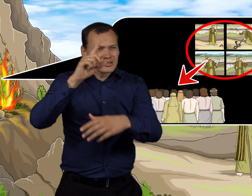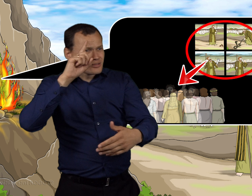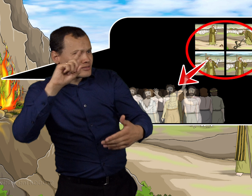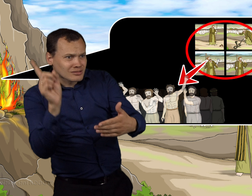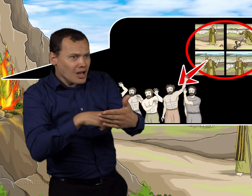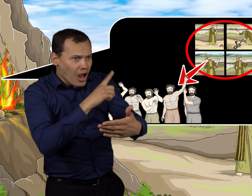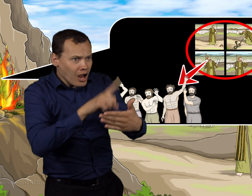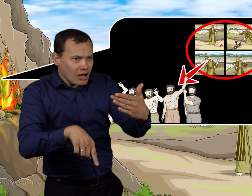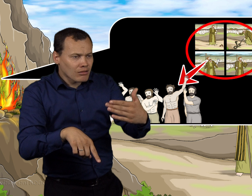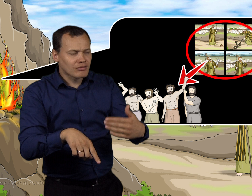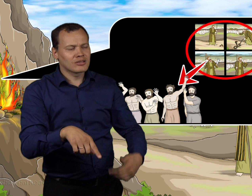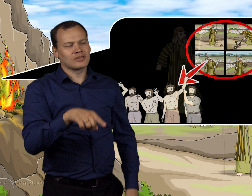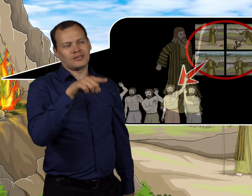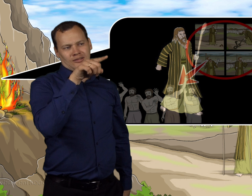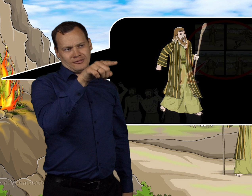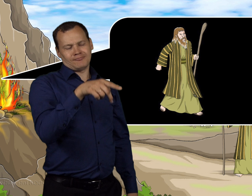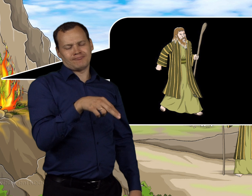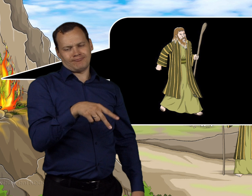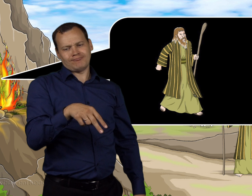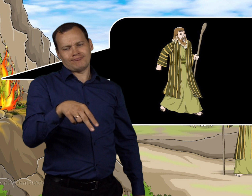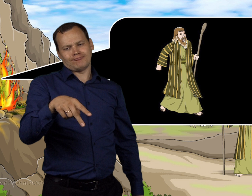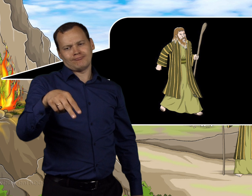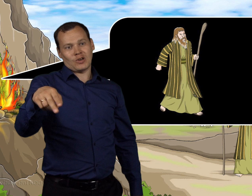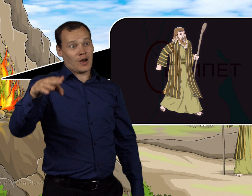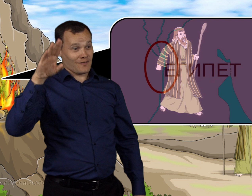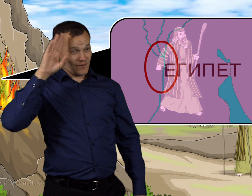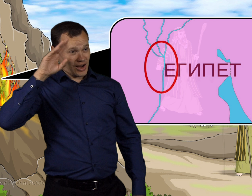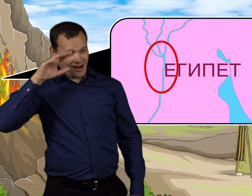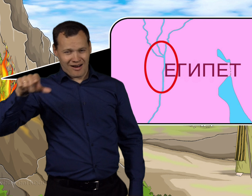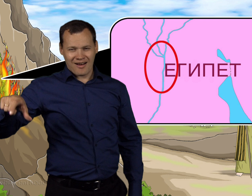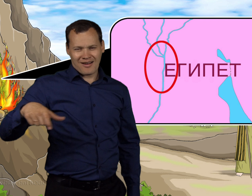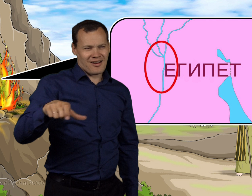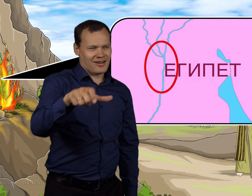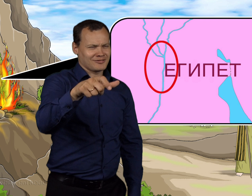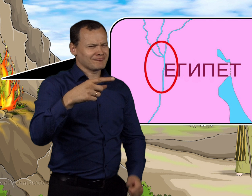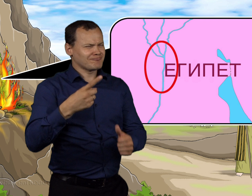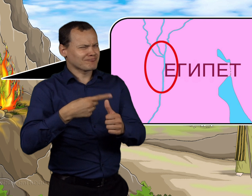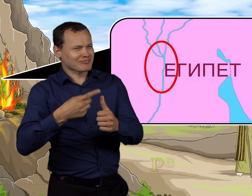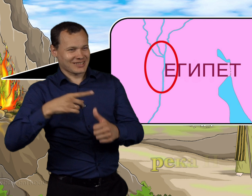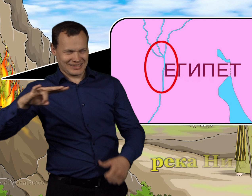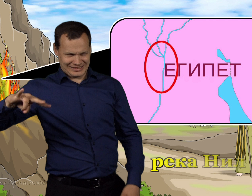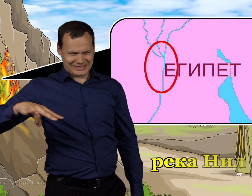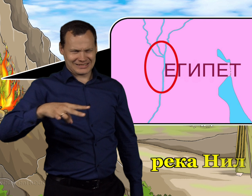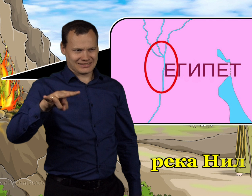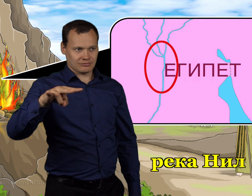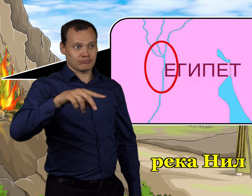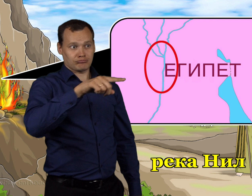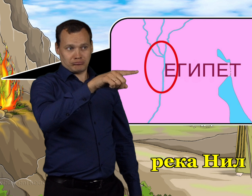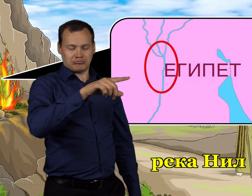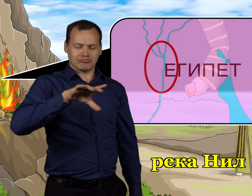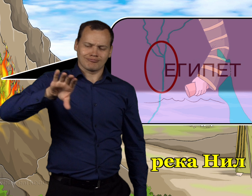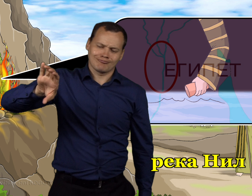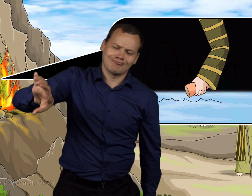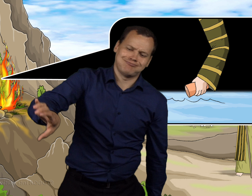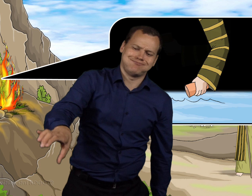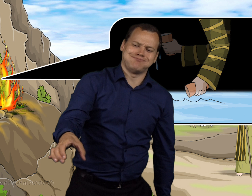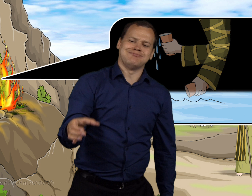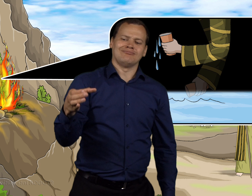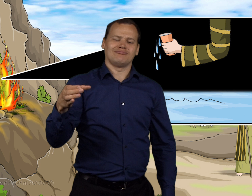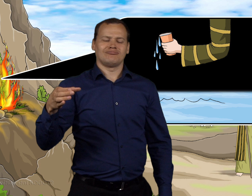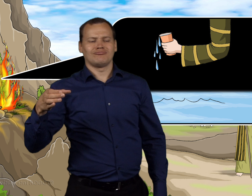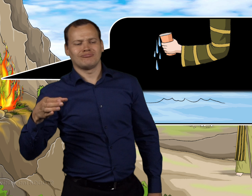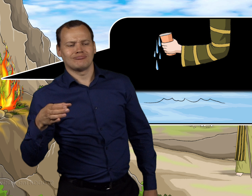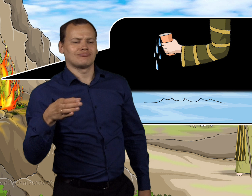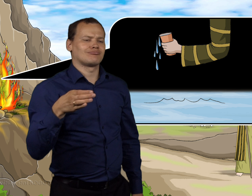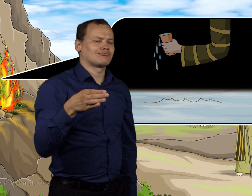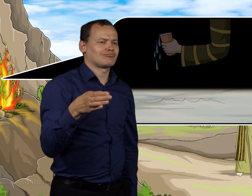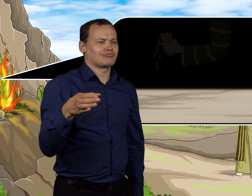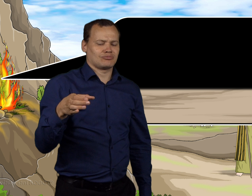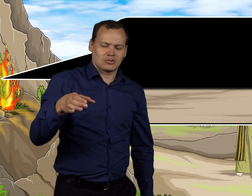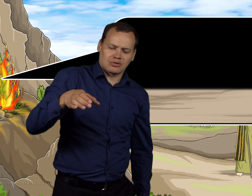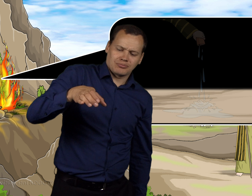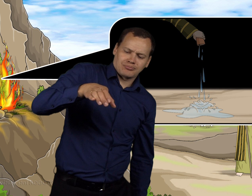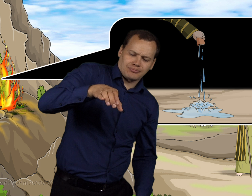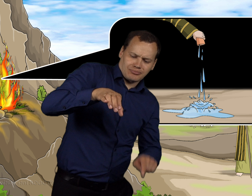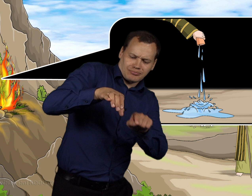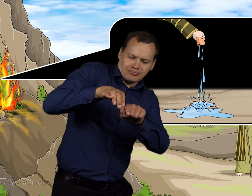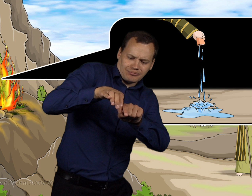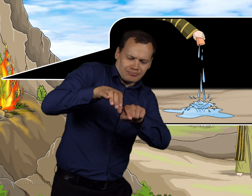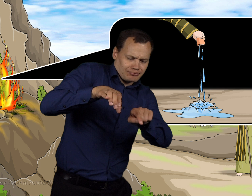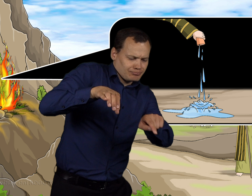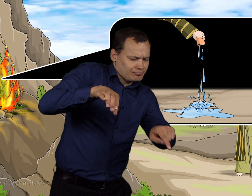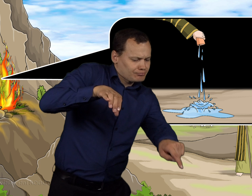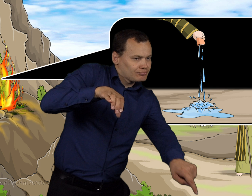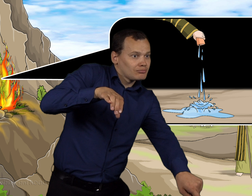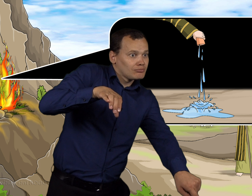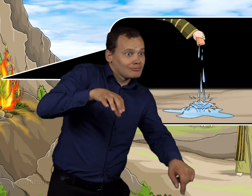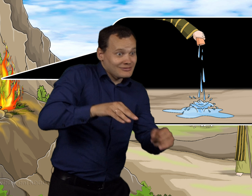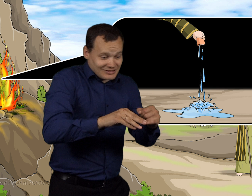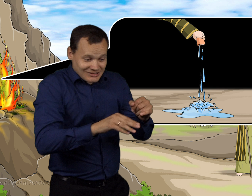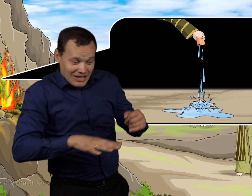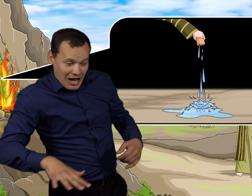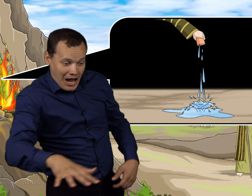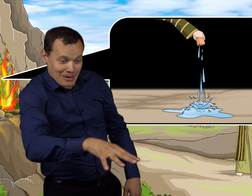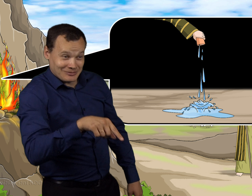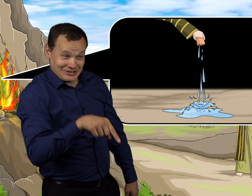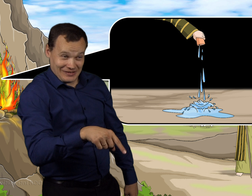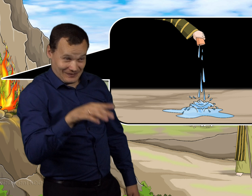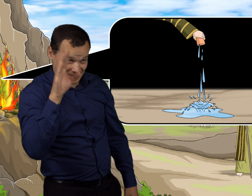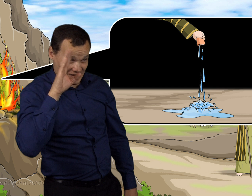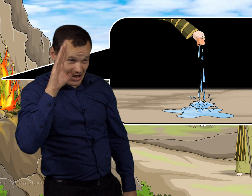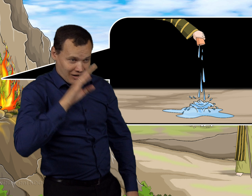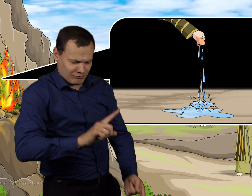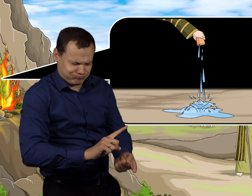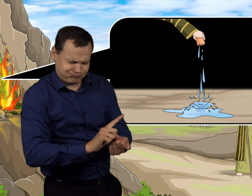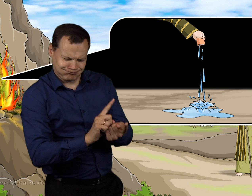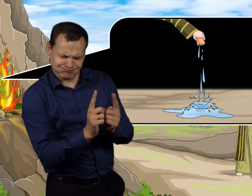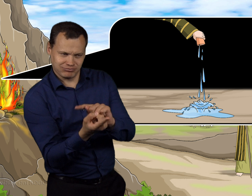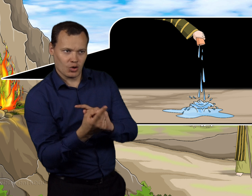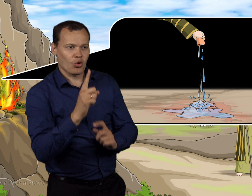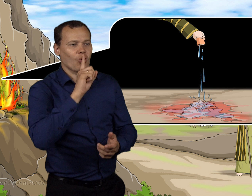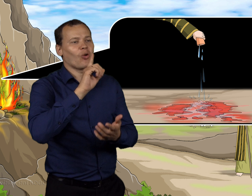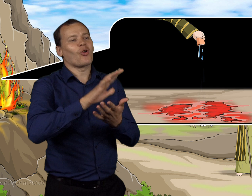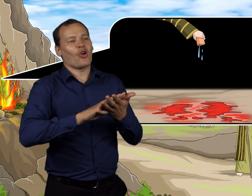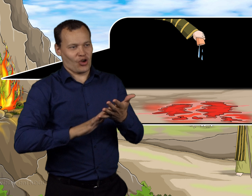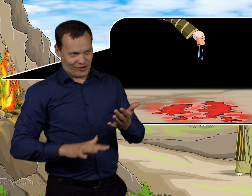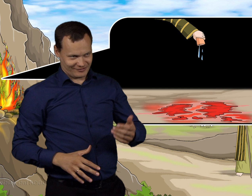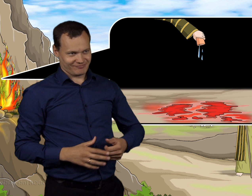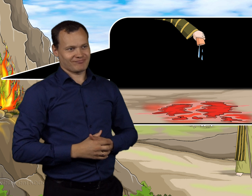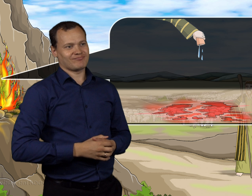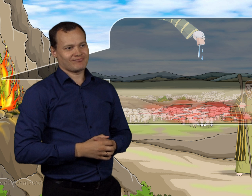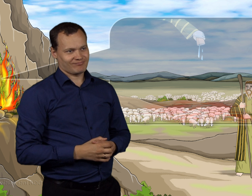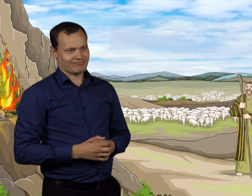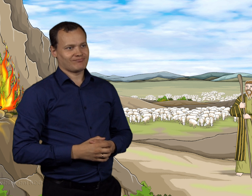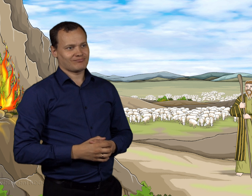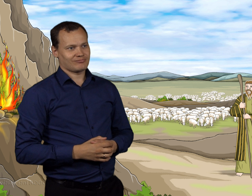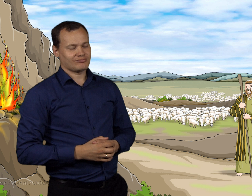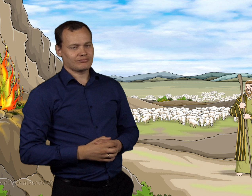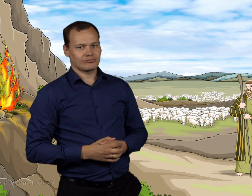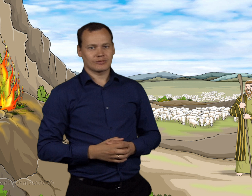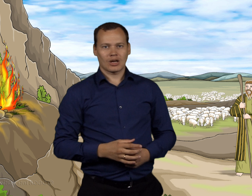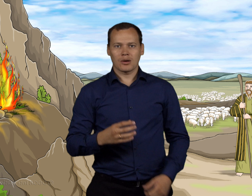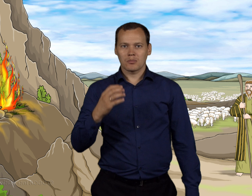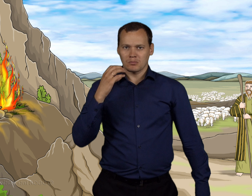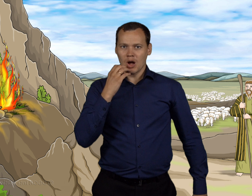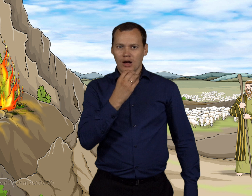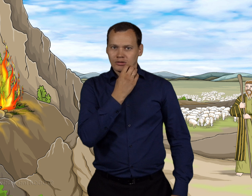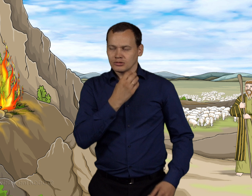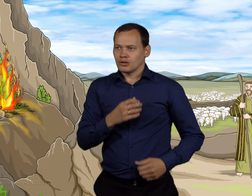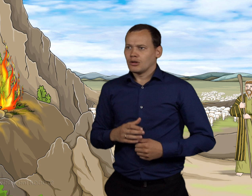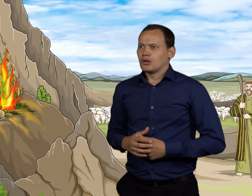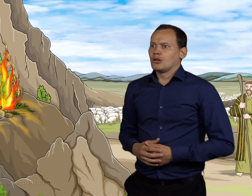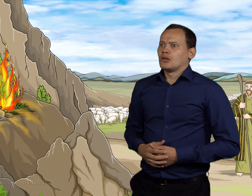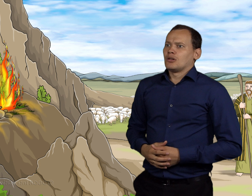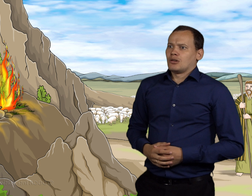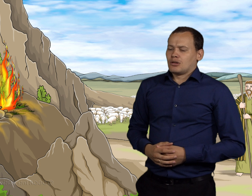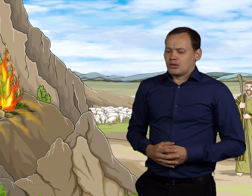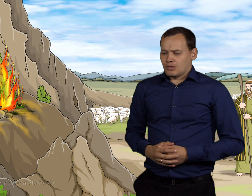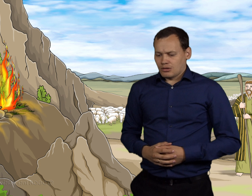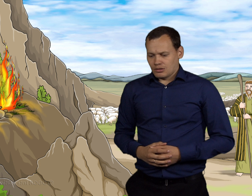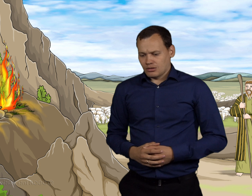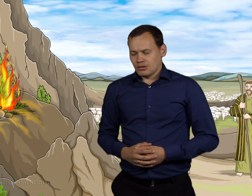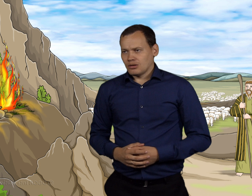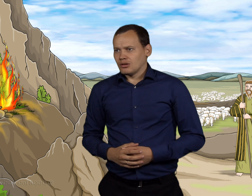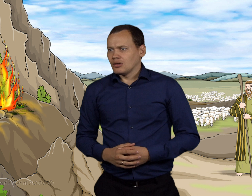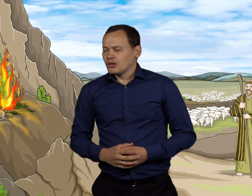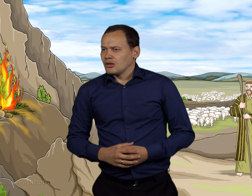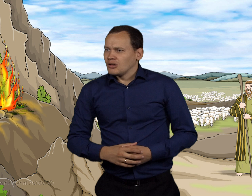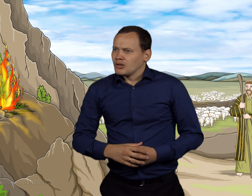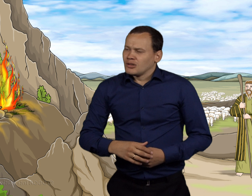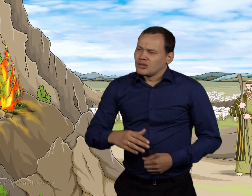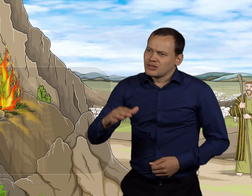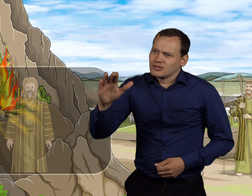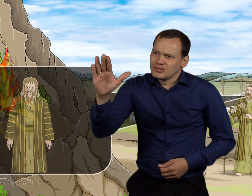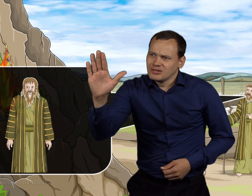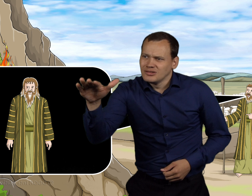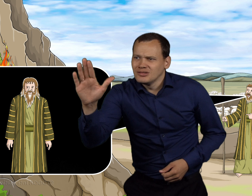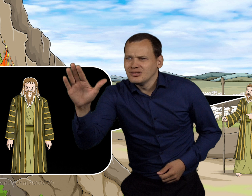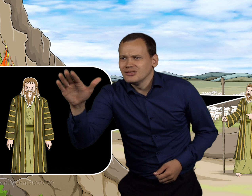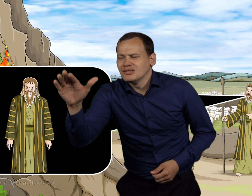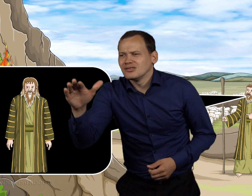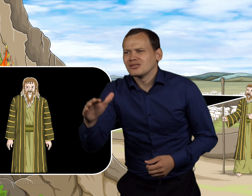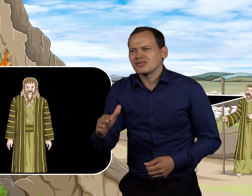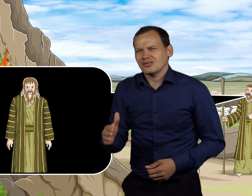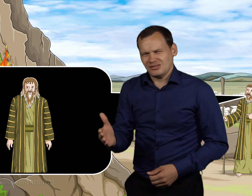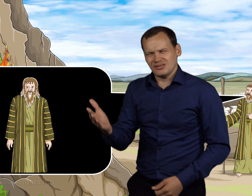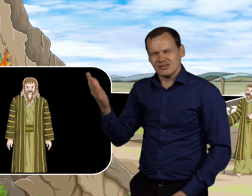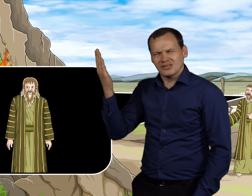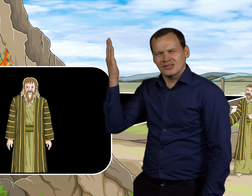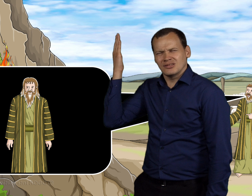But if they do not believe even these two signs or listen to your voice, take some water from the Nile and pour it on the dry ground. Then the water you take from the Nile will become blood on the ground.”